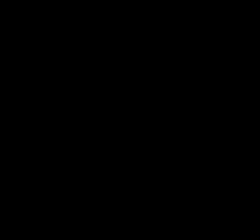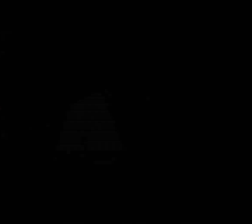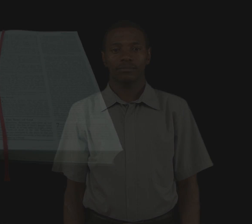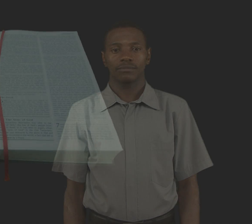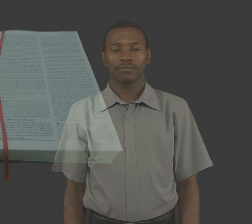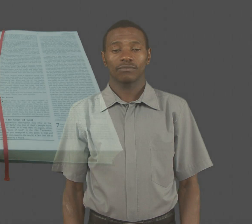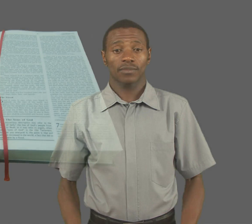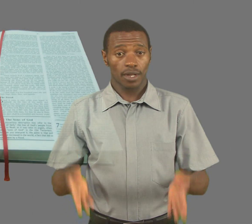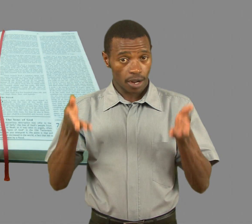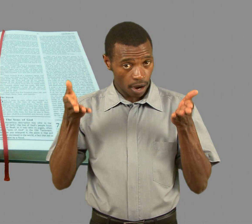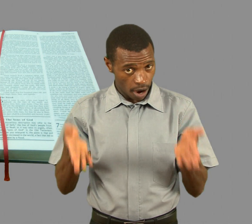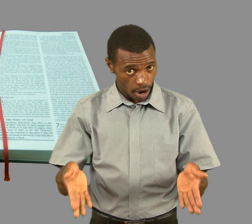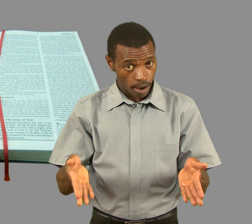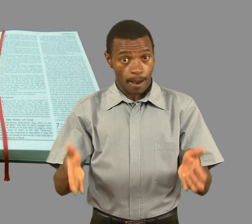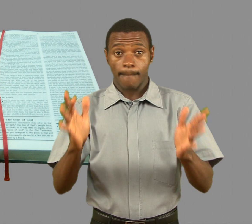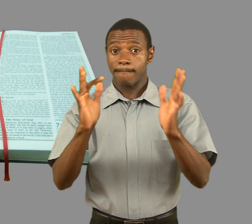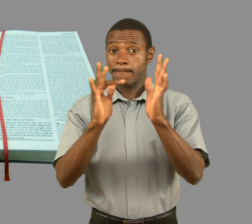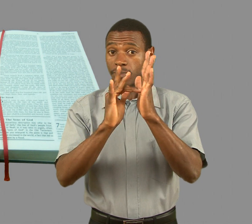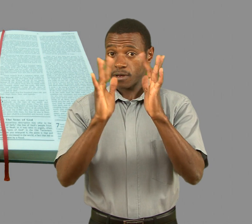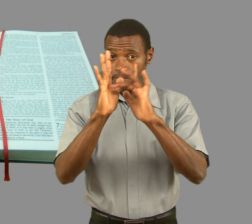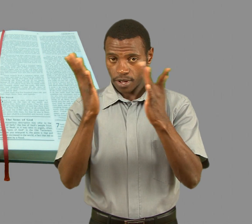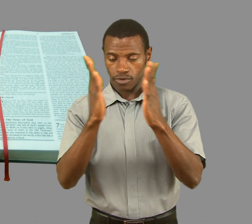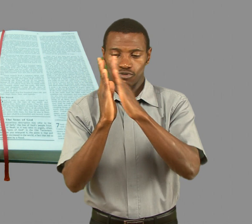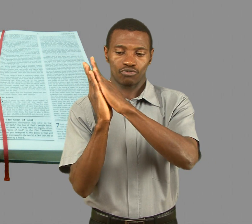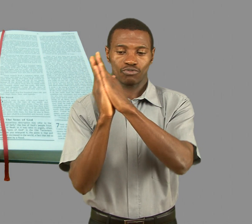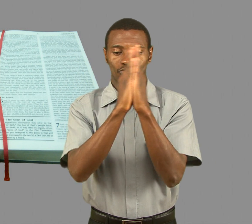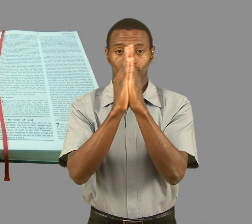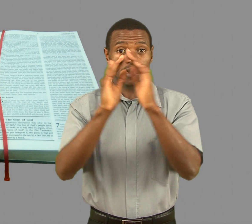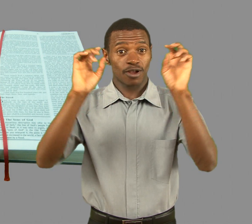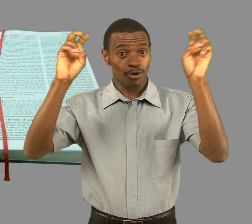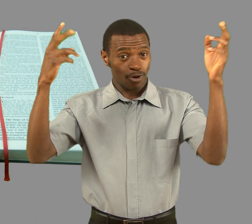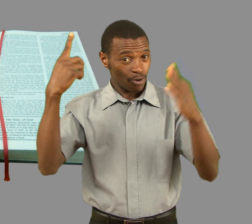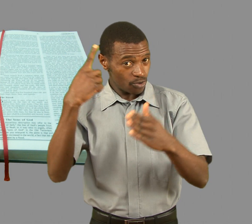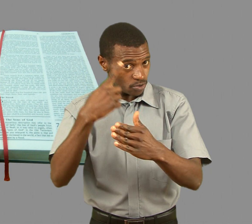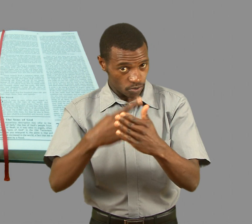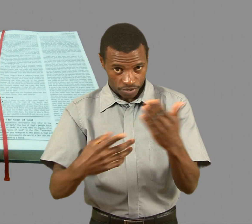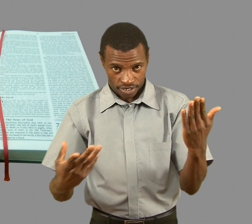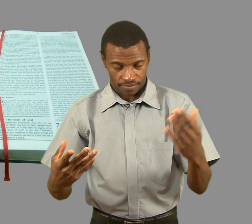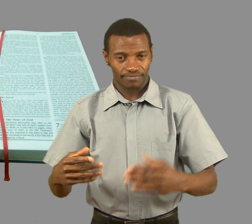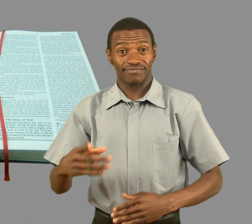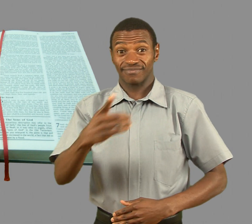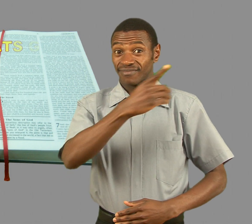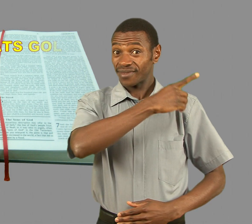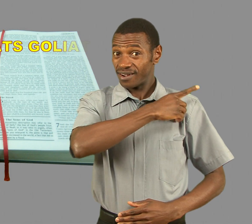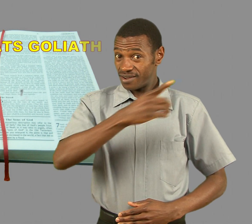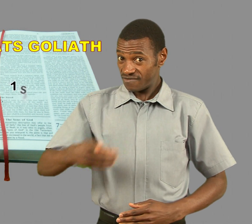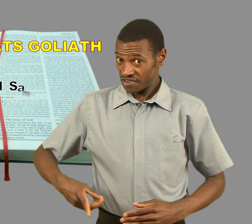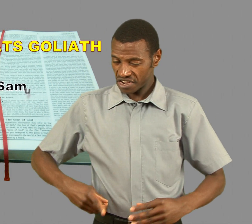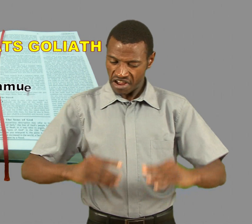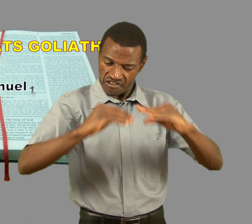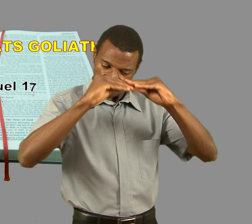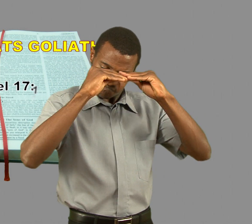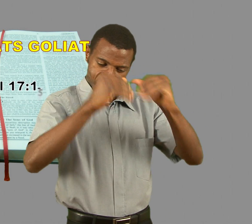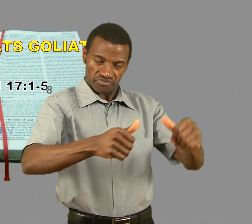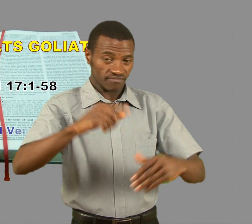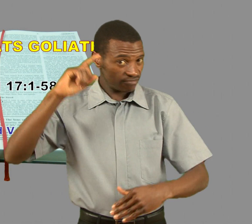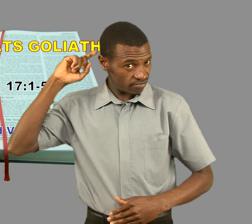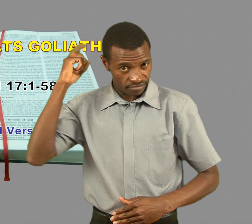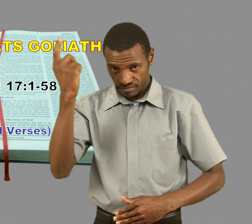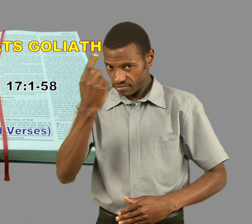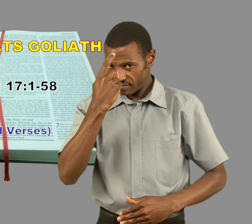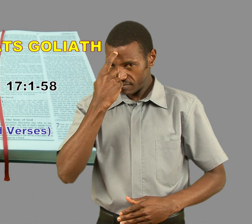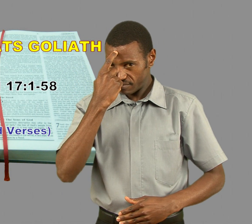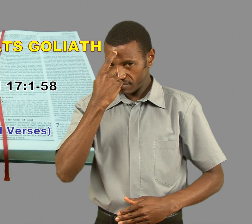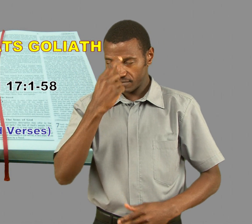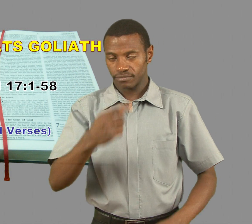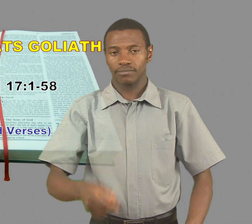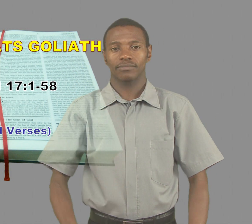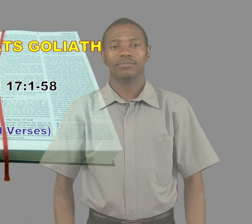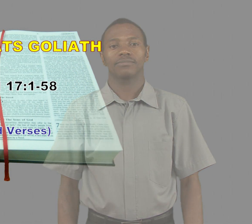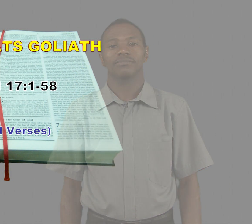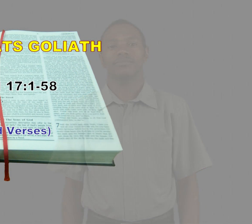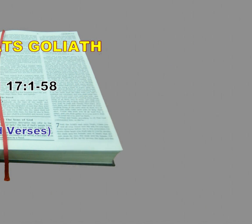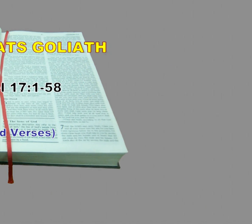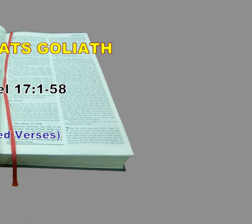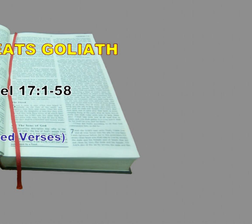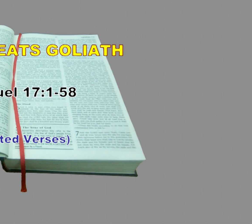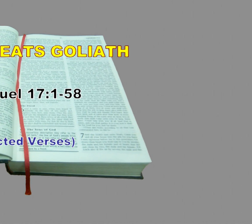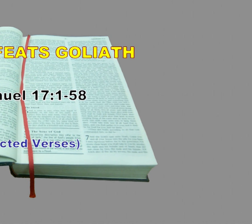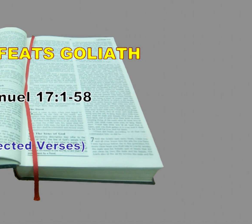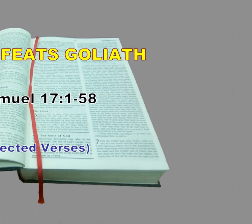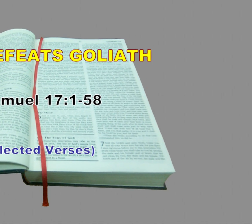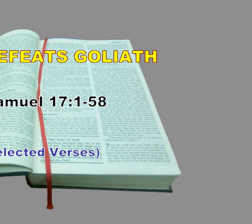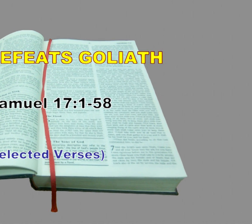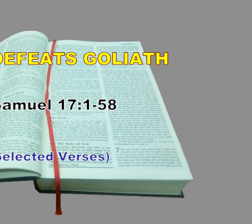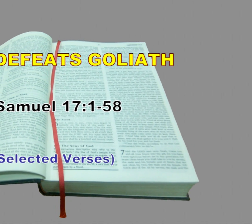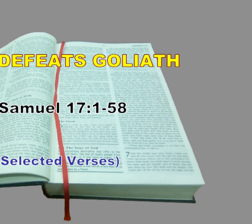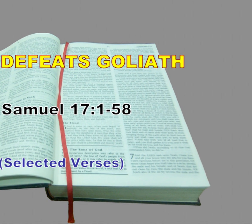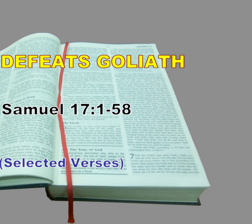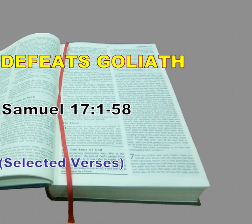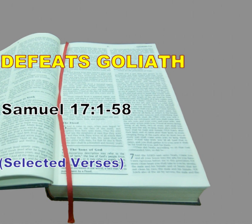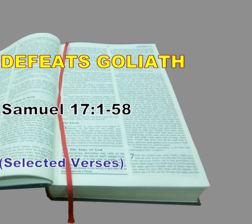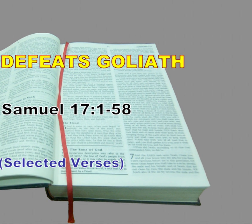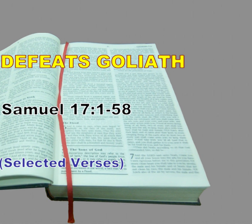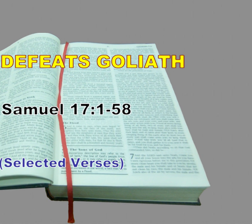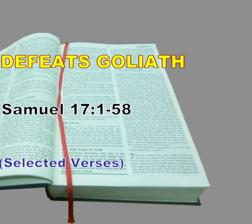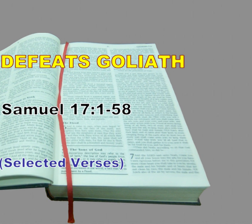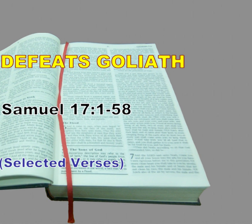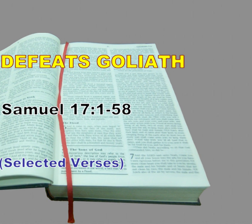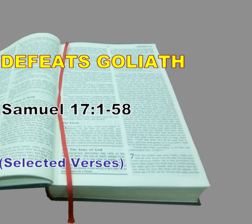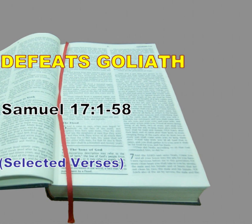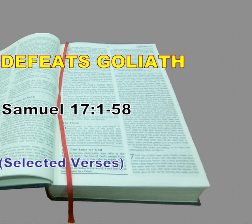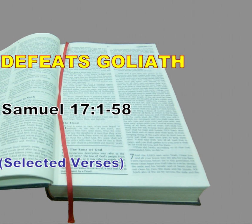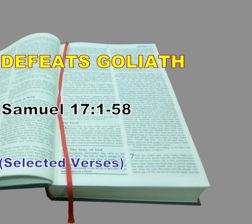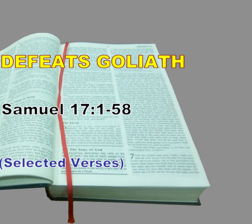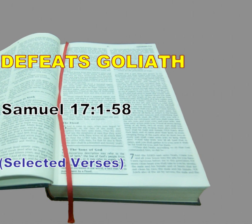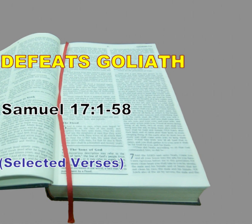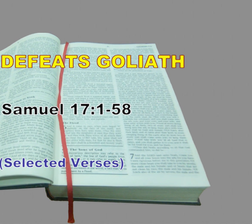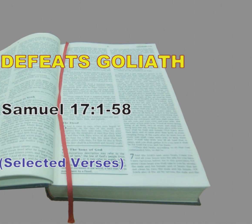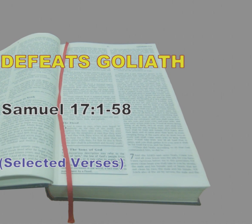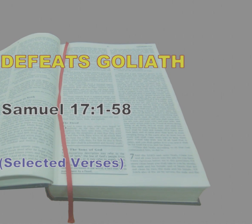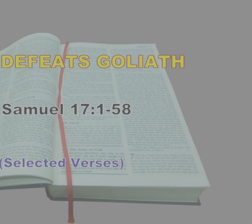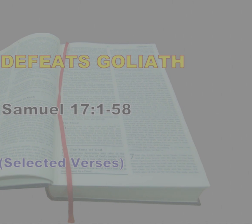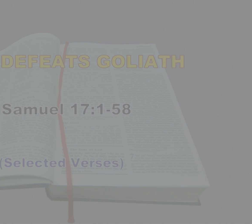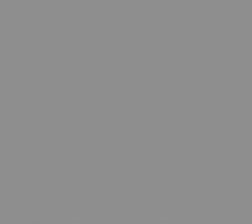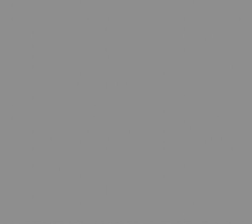David defeats Goliath